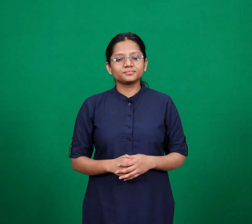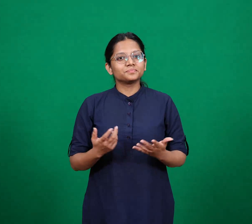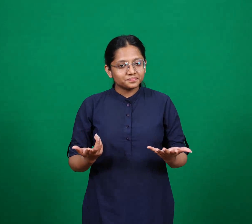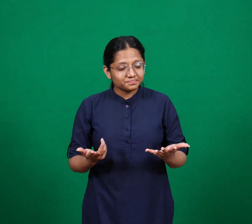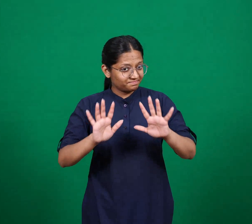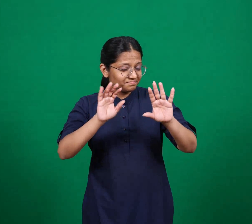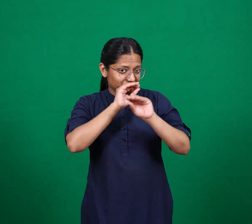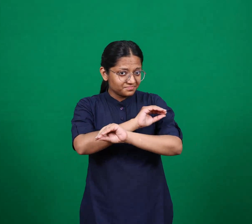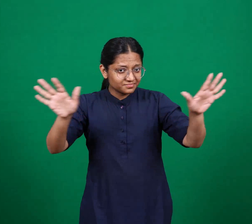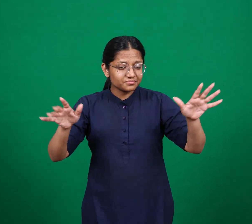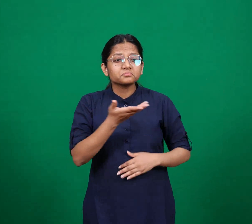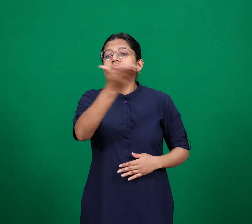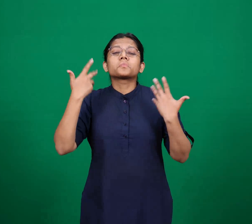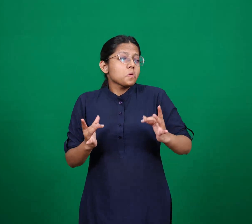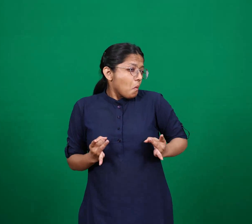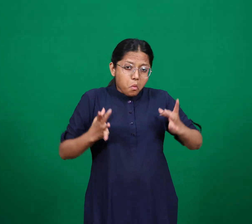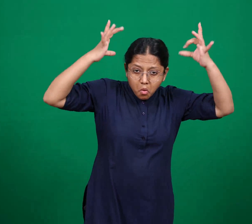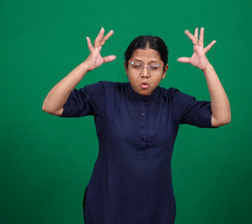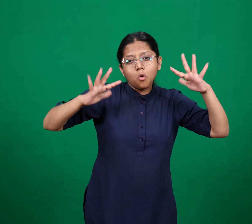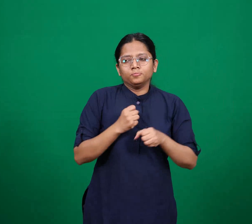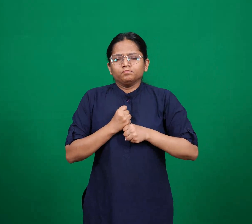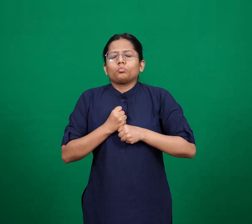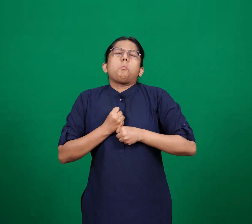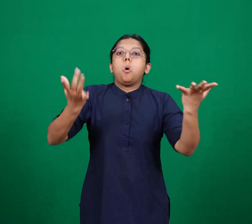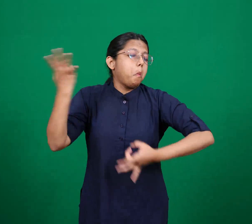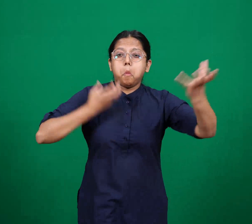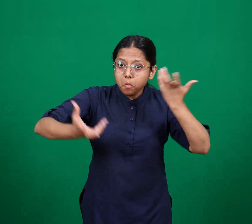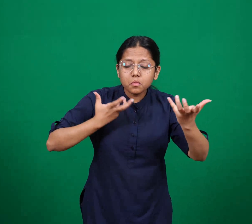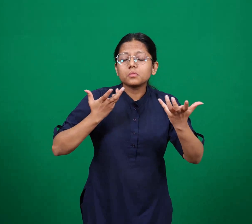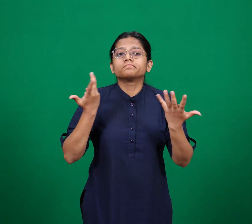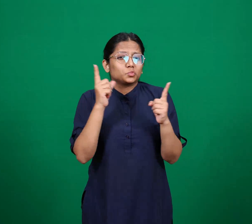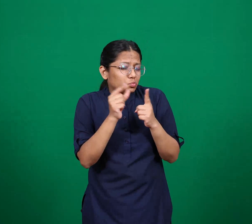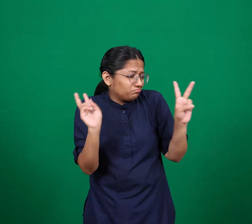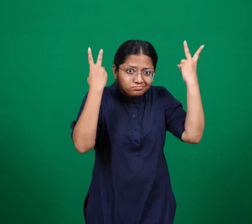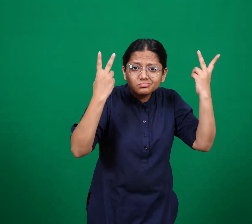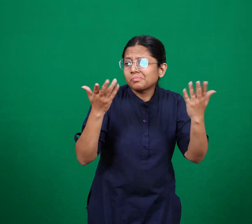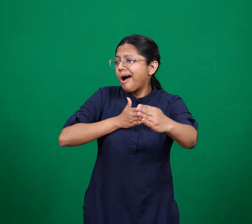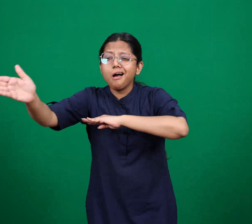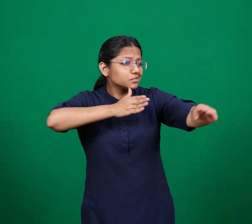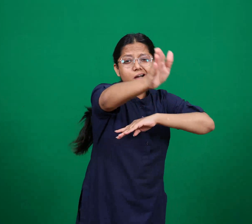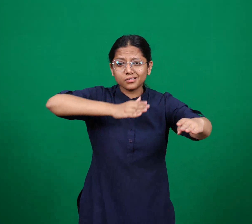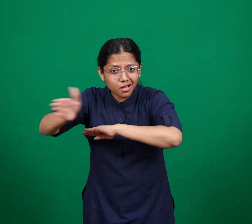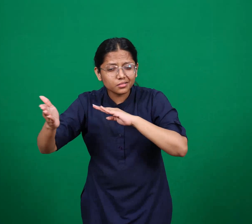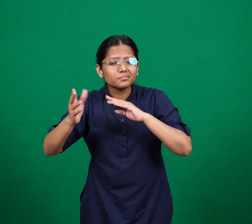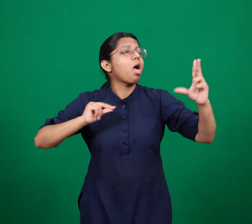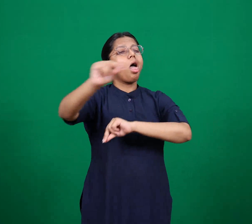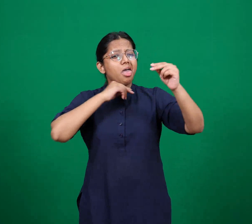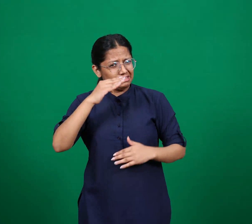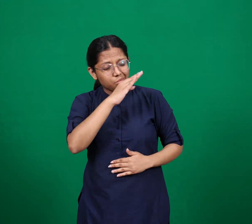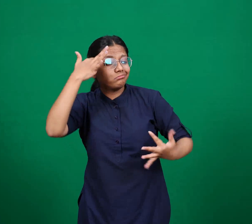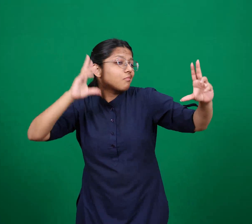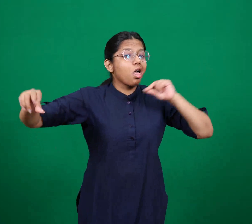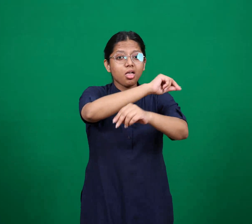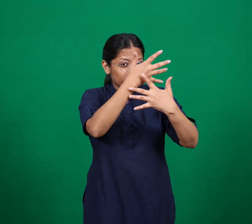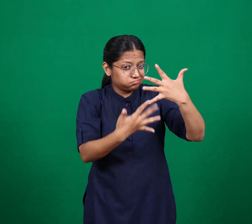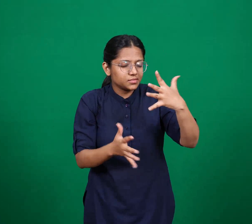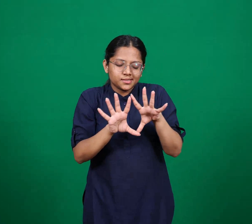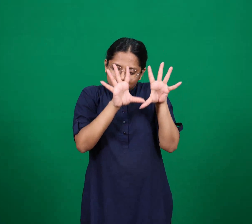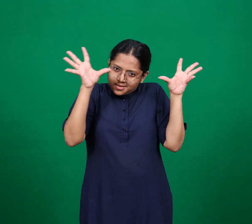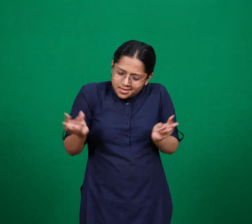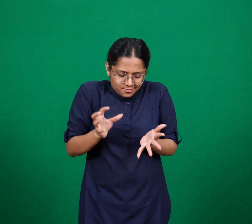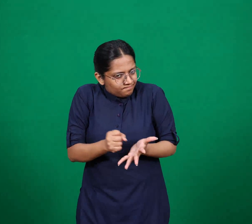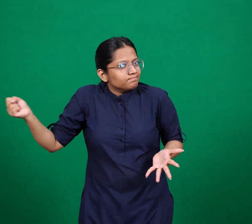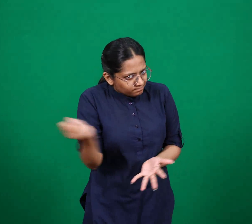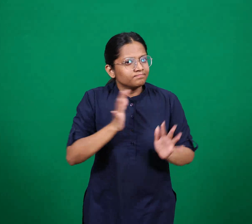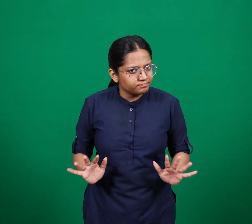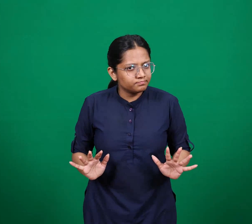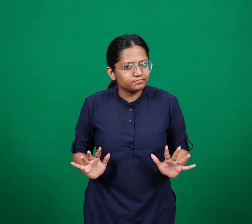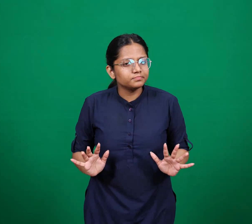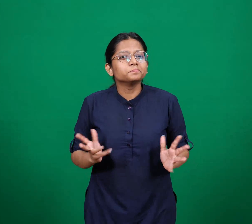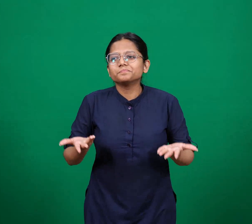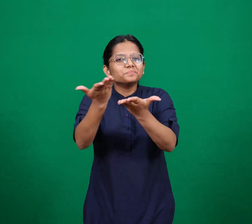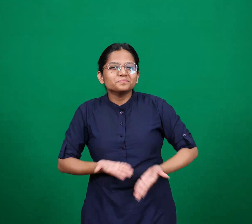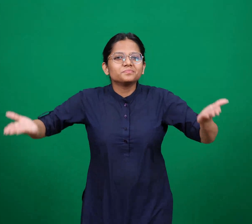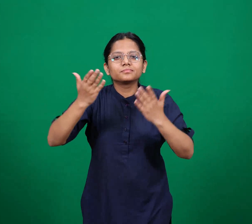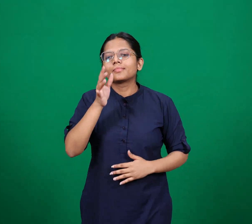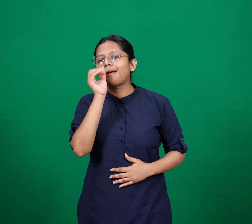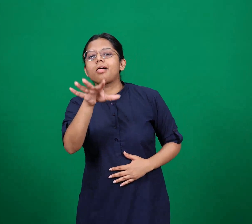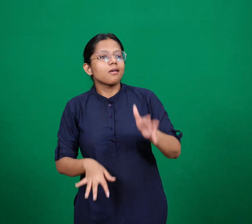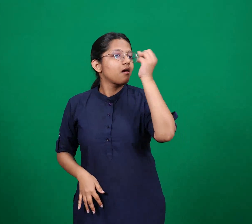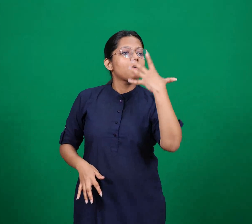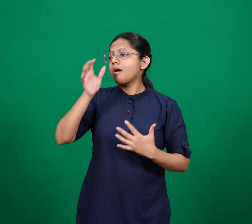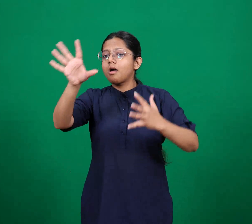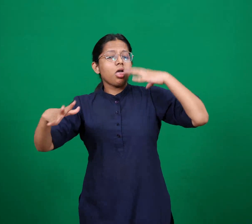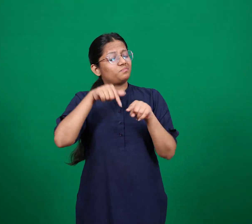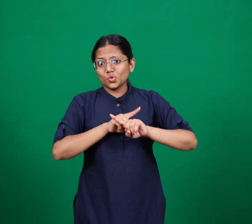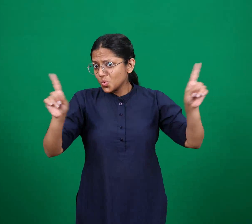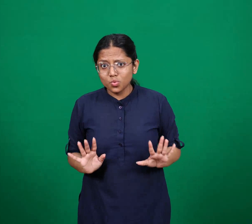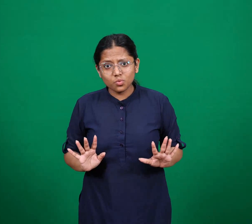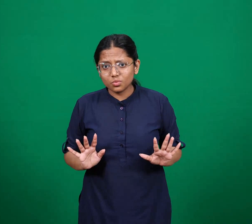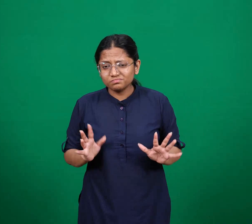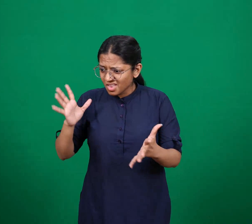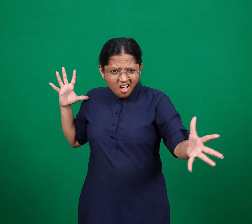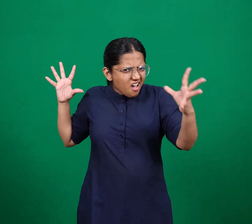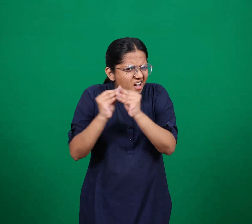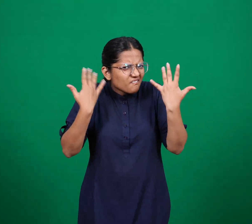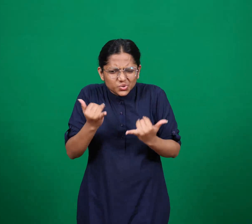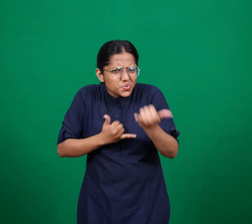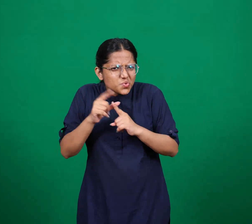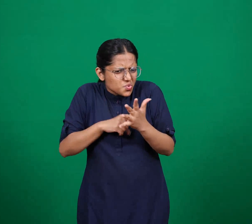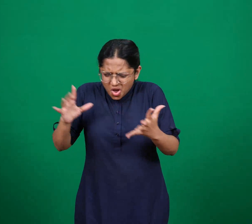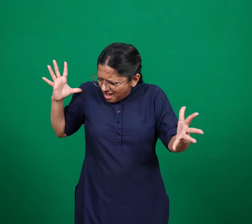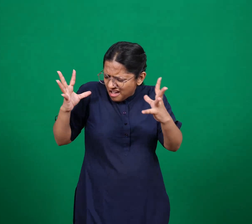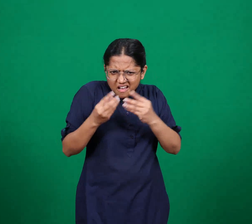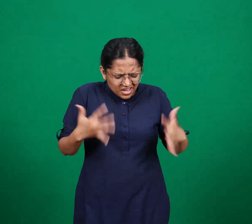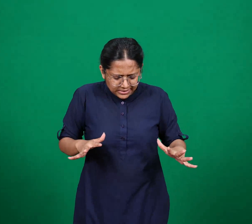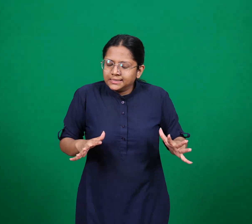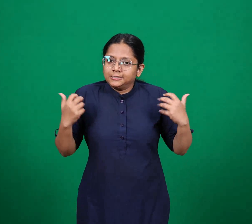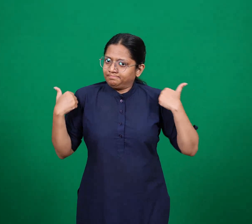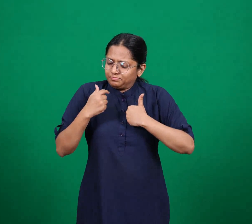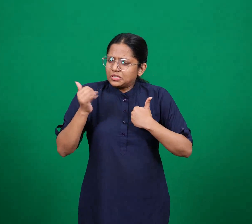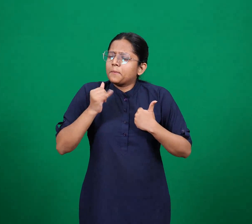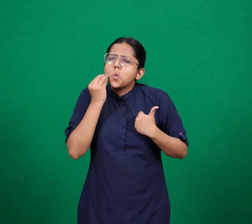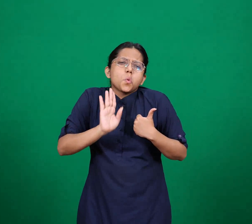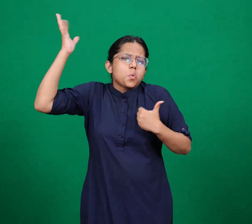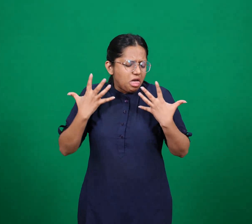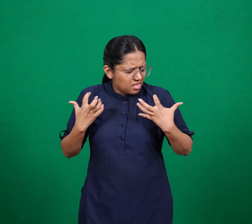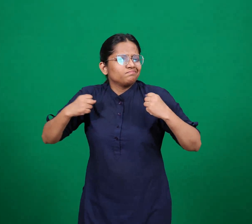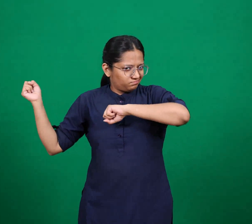But now you must put aside all such things as these: anger, rage, malice, slander, and filthy language from your lips.